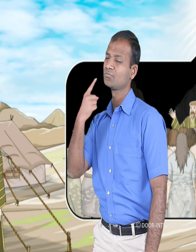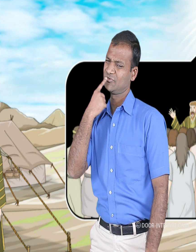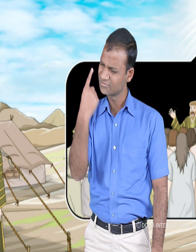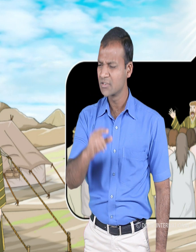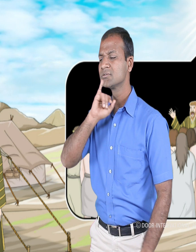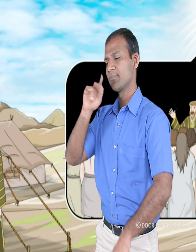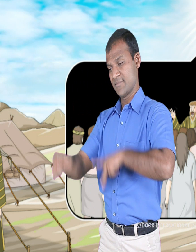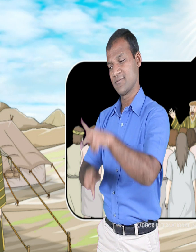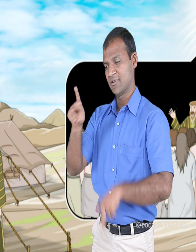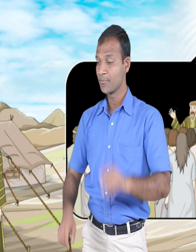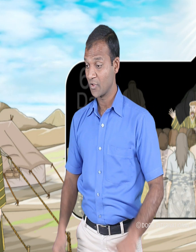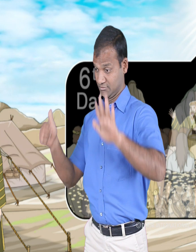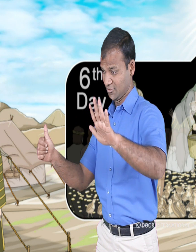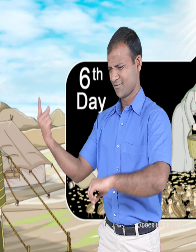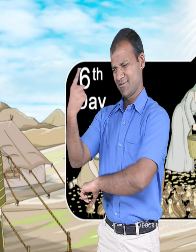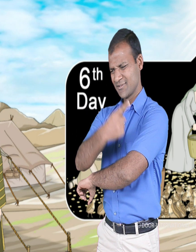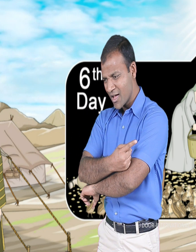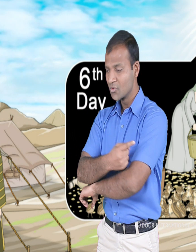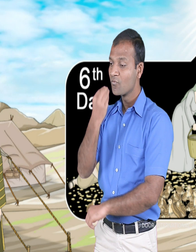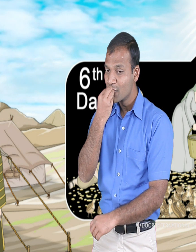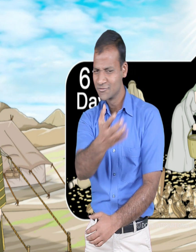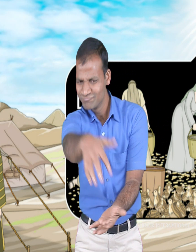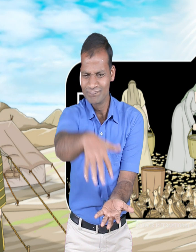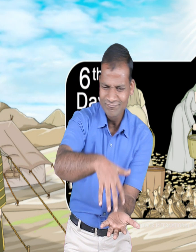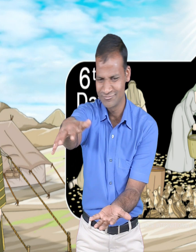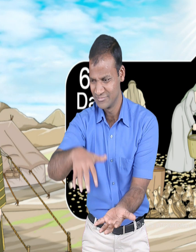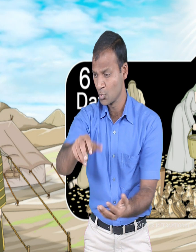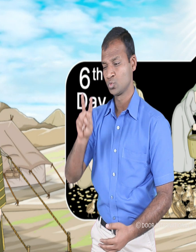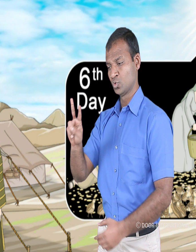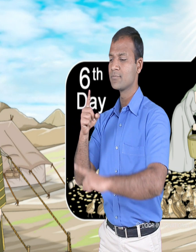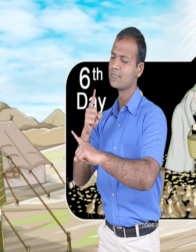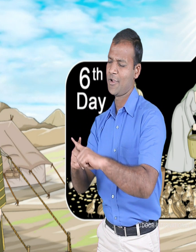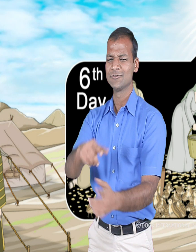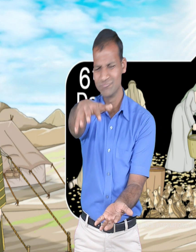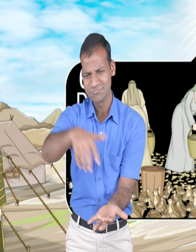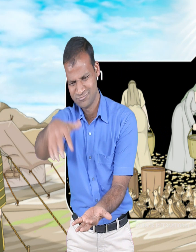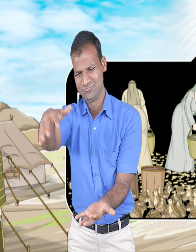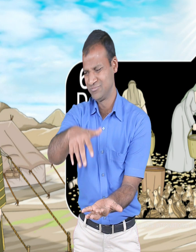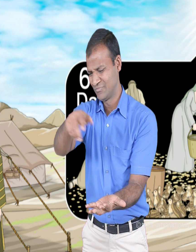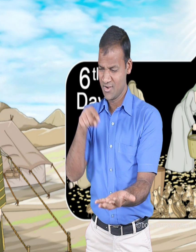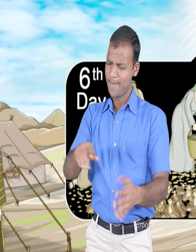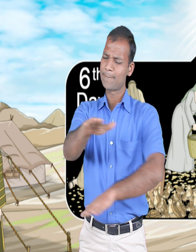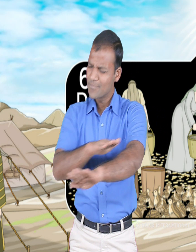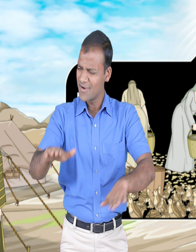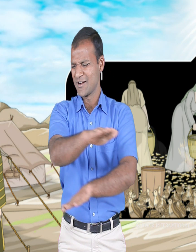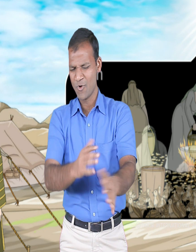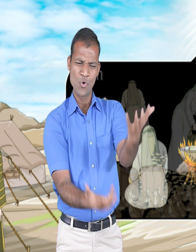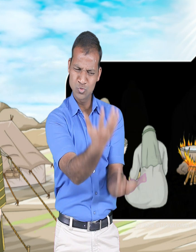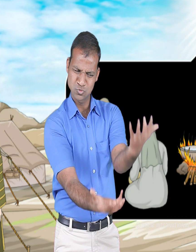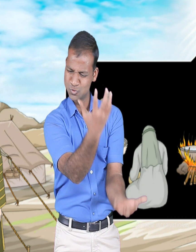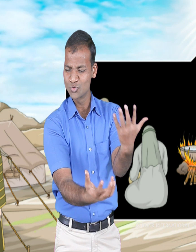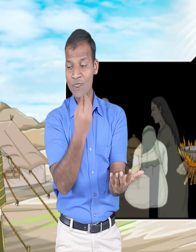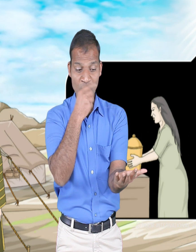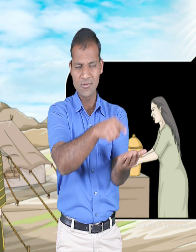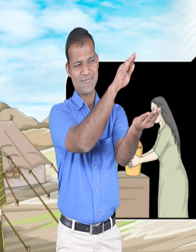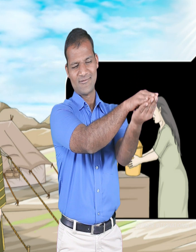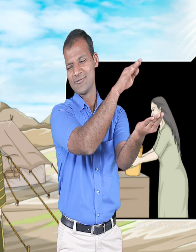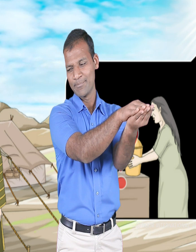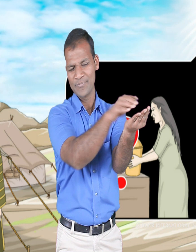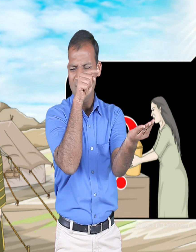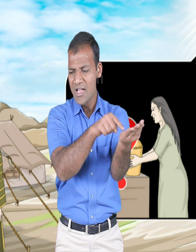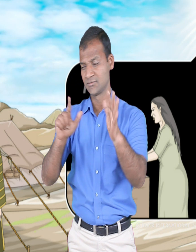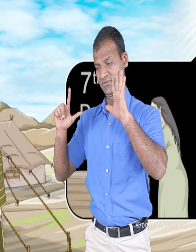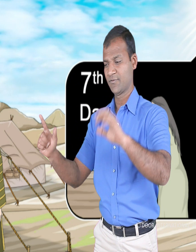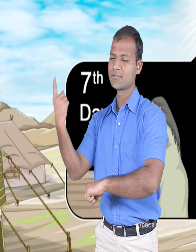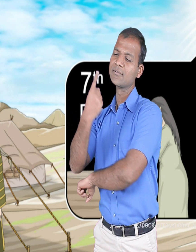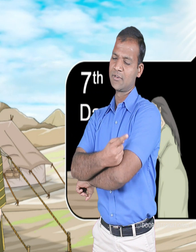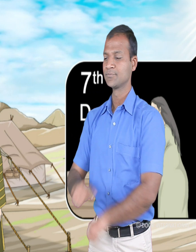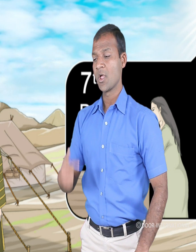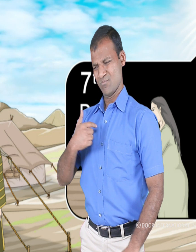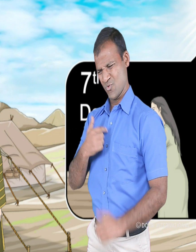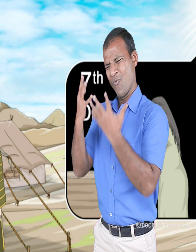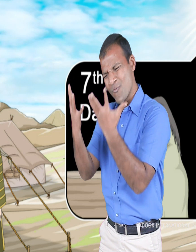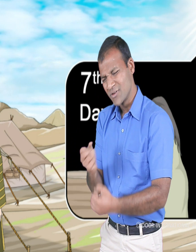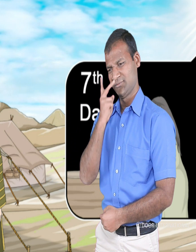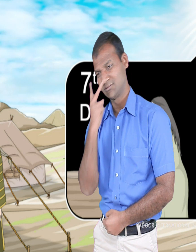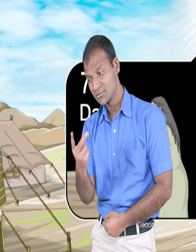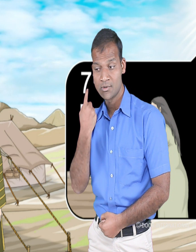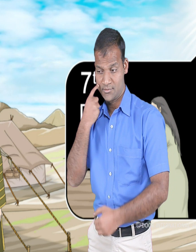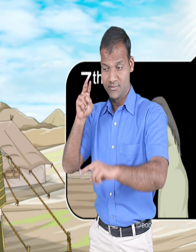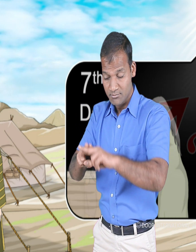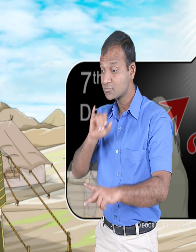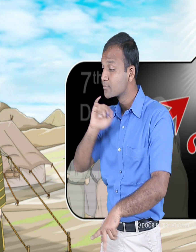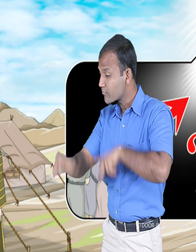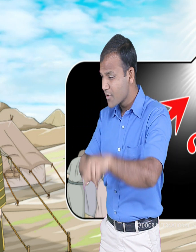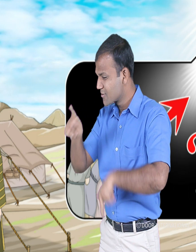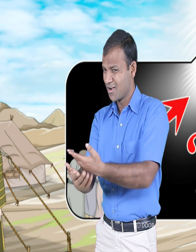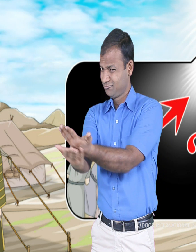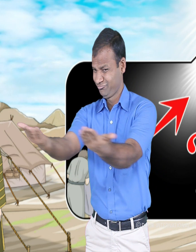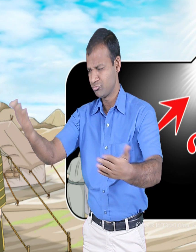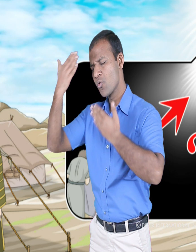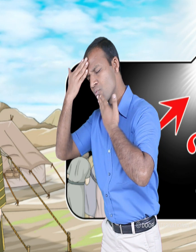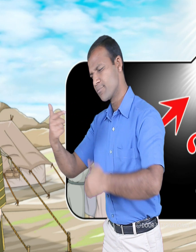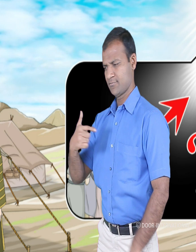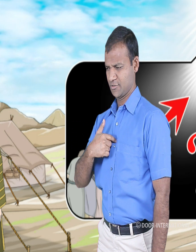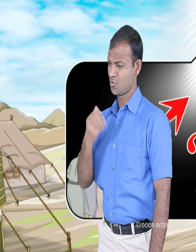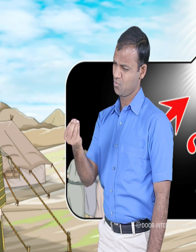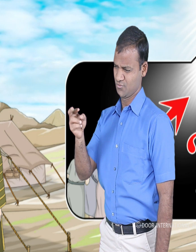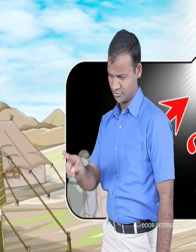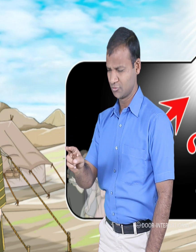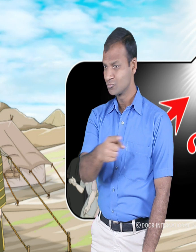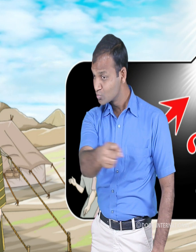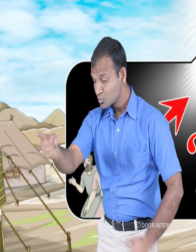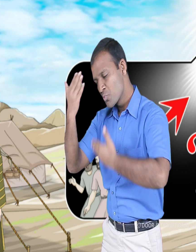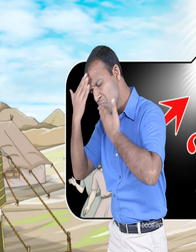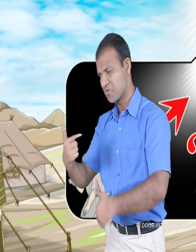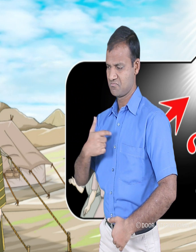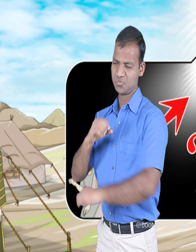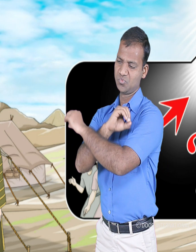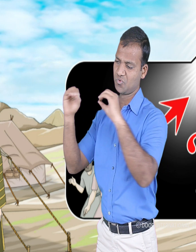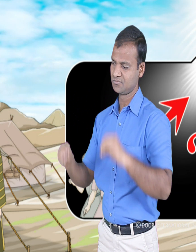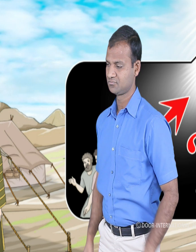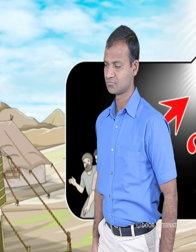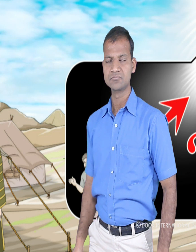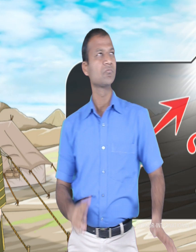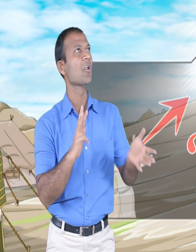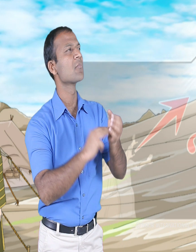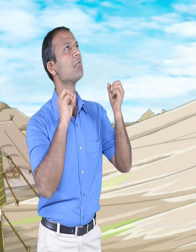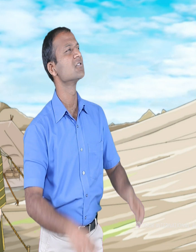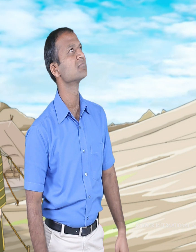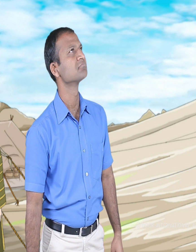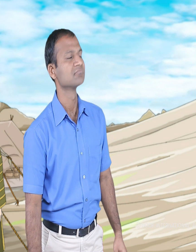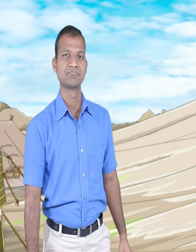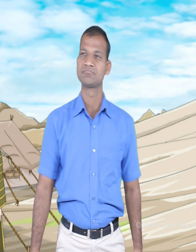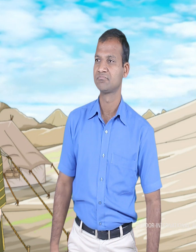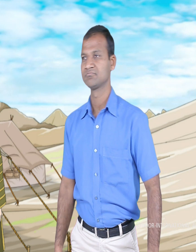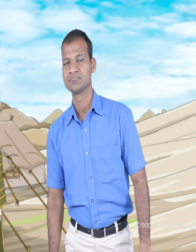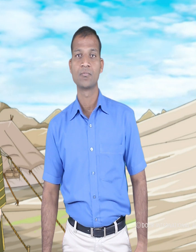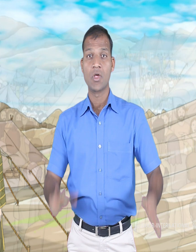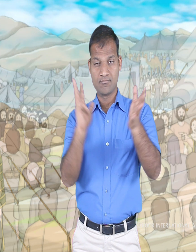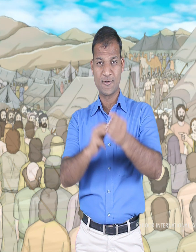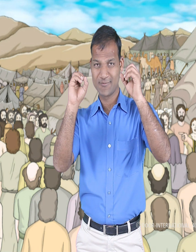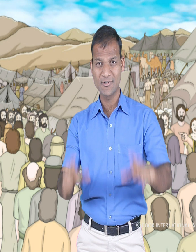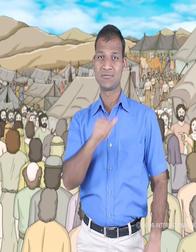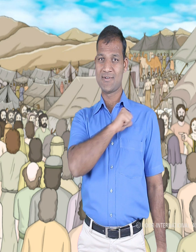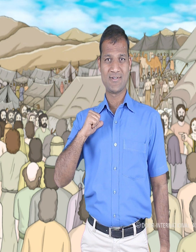Then on the sixth day, when they prepare what they bring in, it will be twice as much as they gather on the other days.”